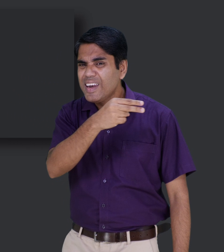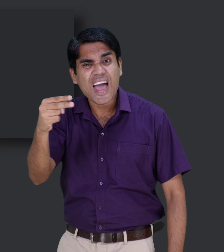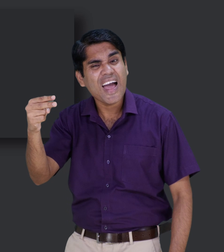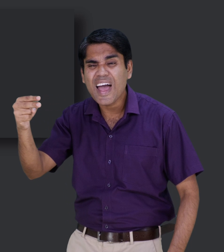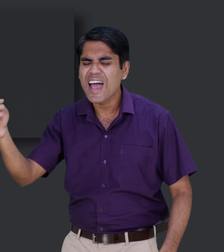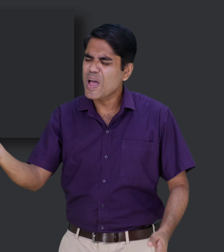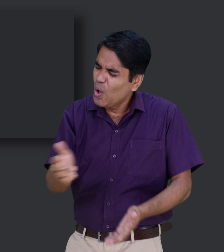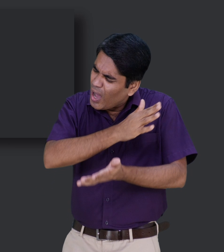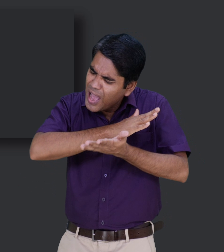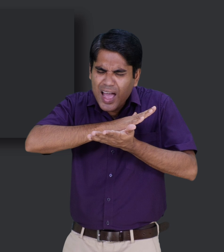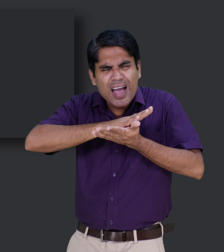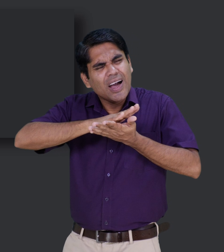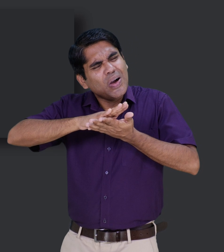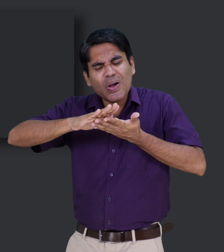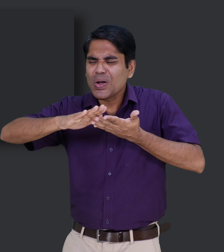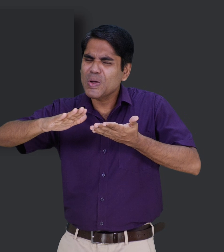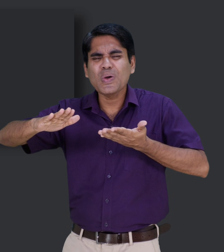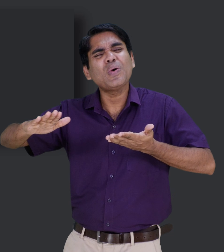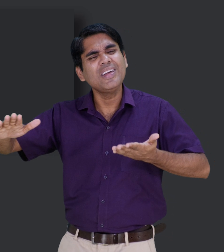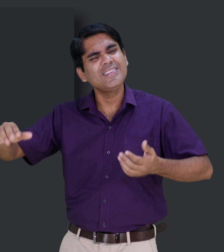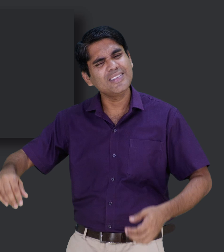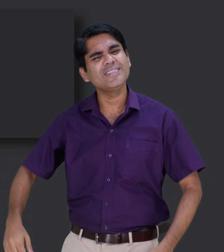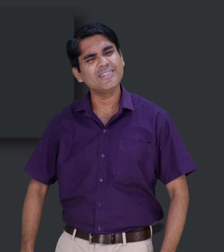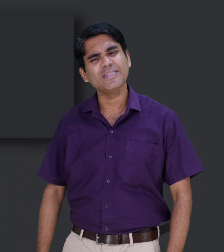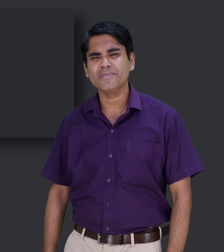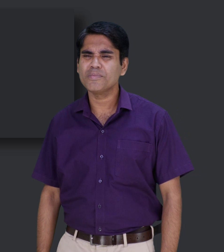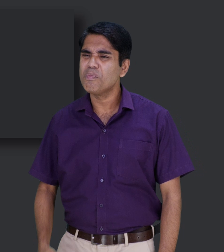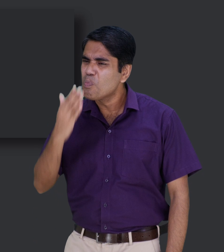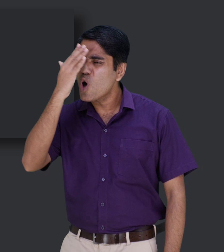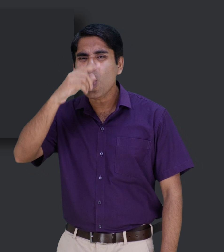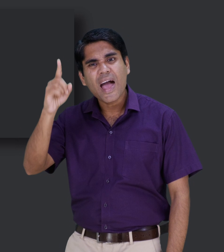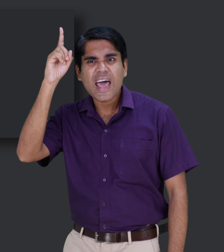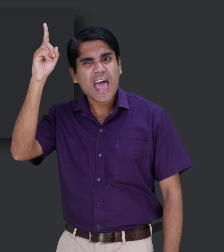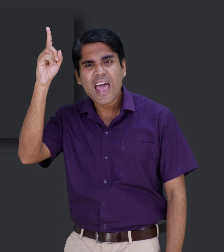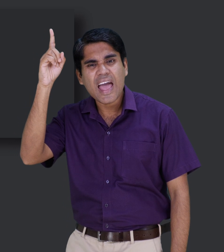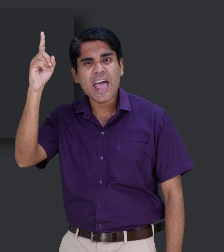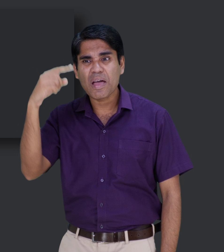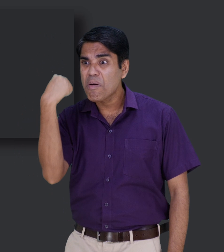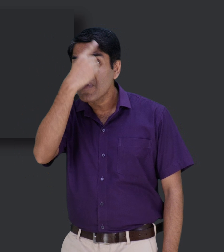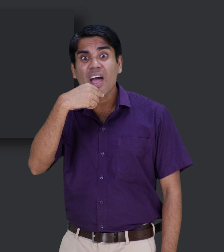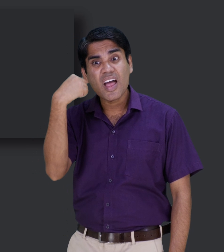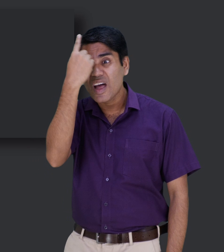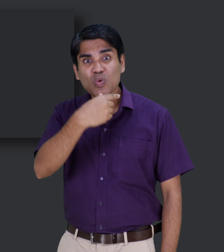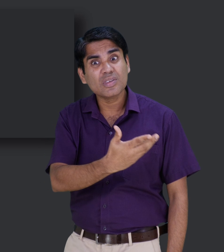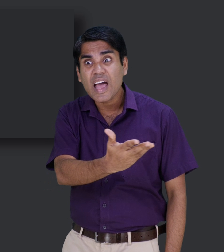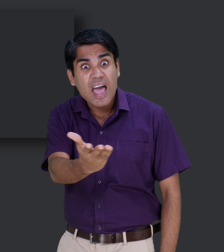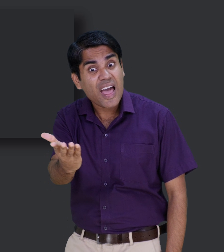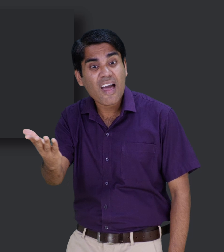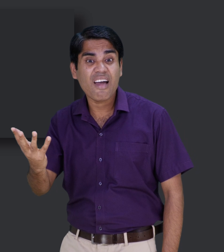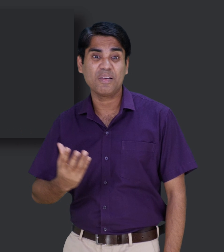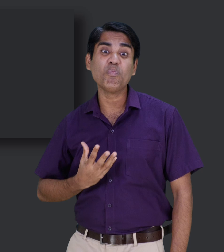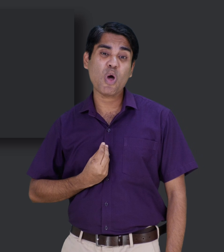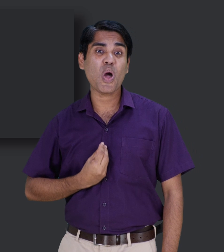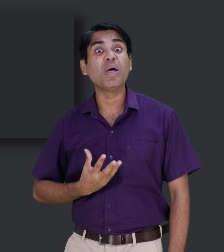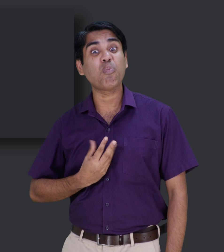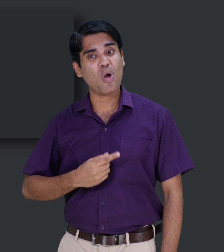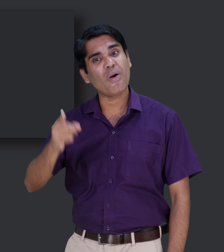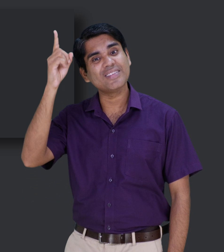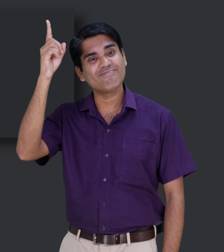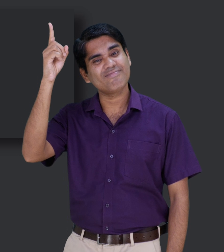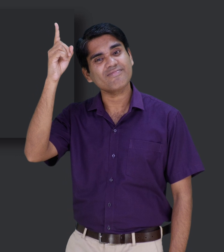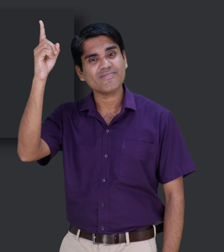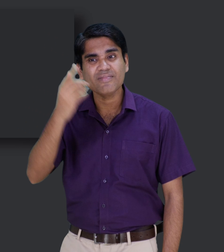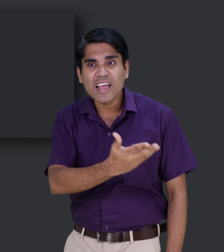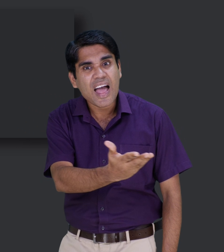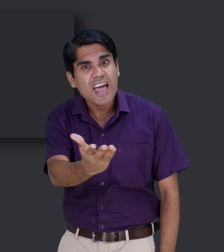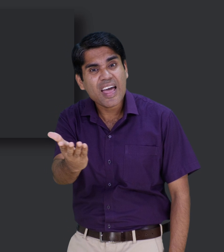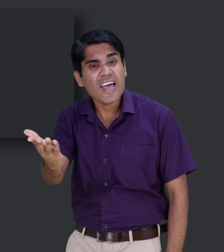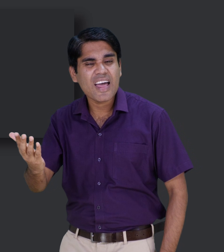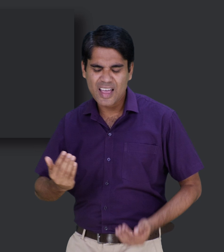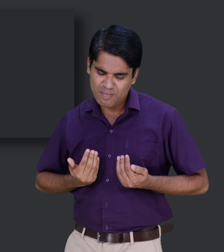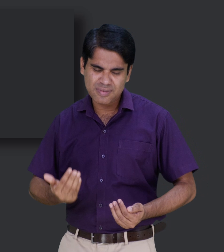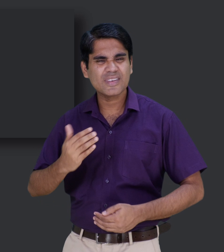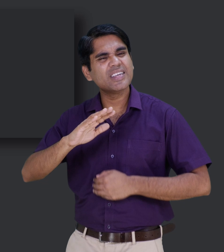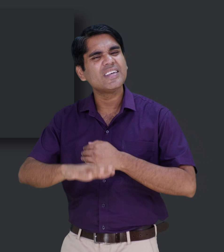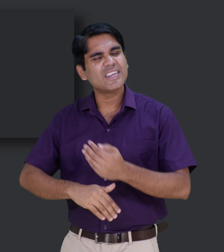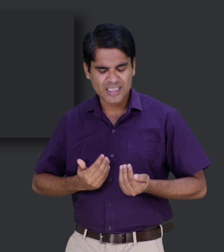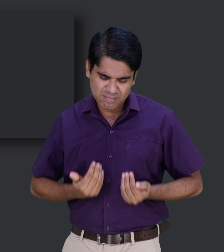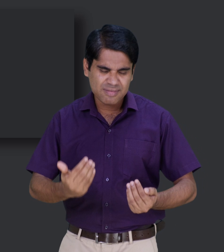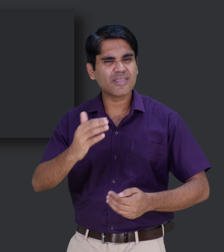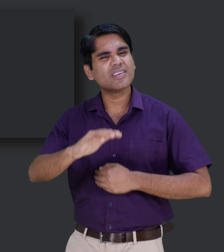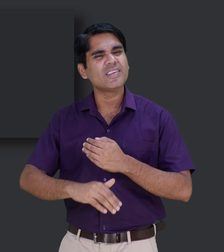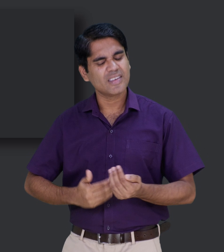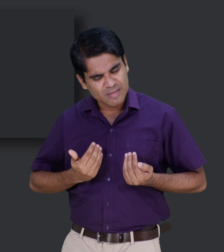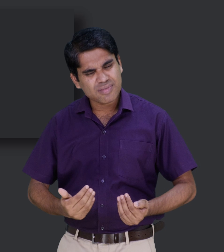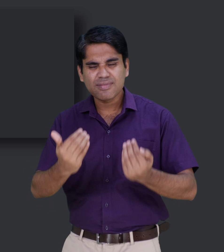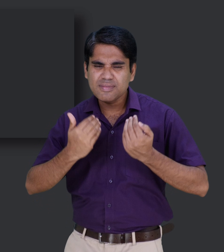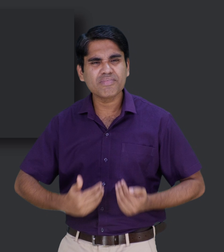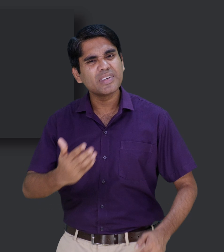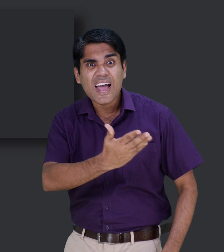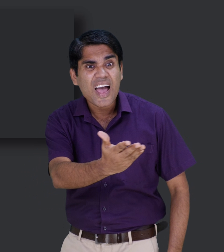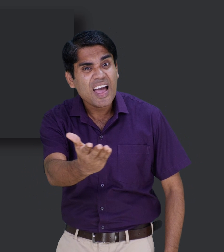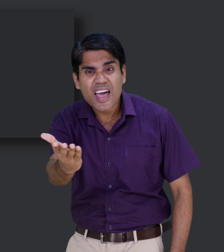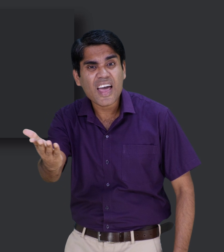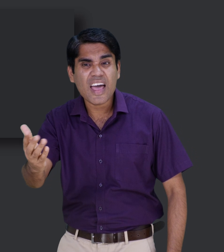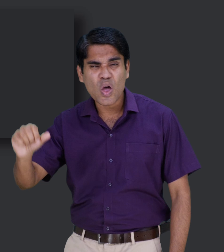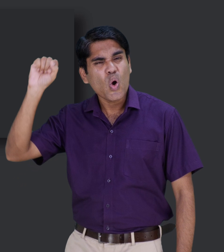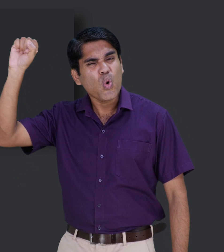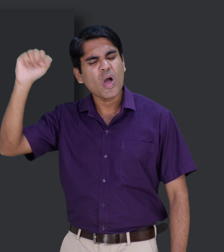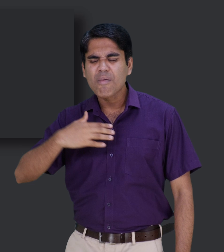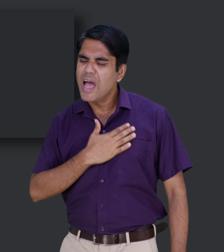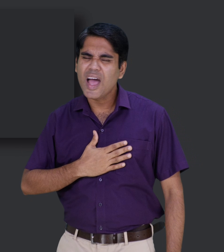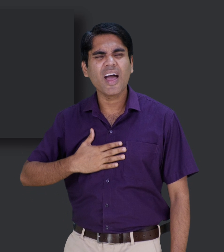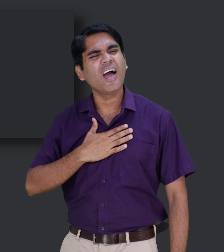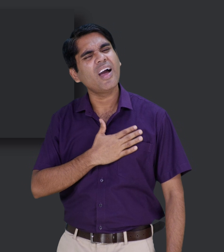Holy is His name.